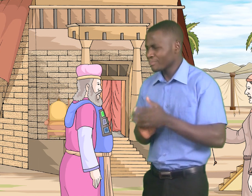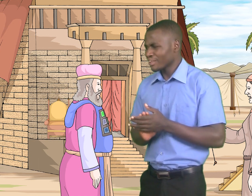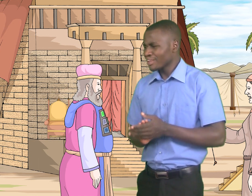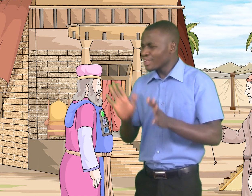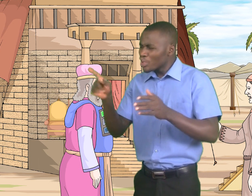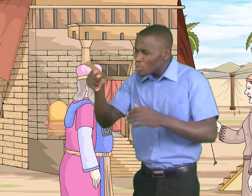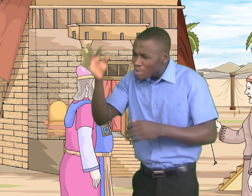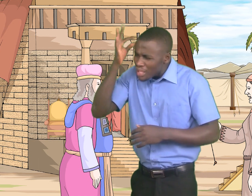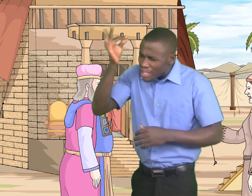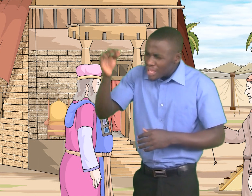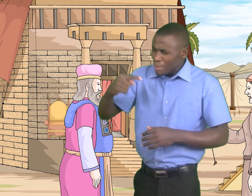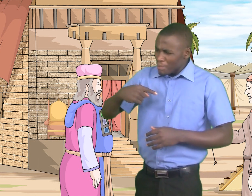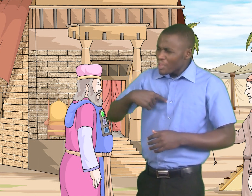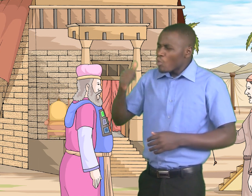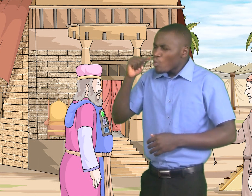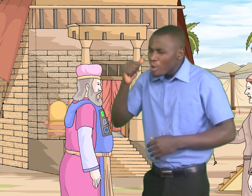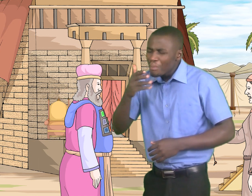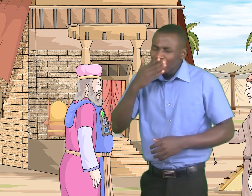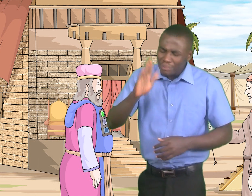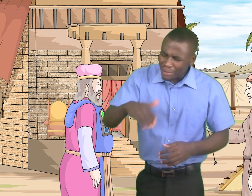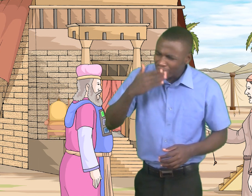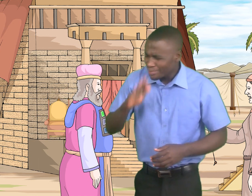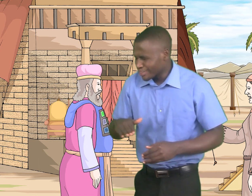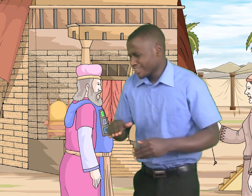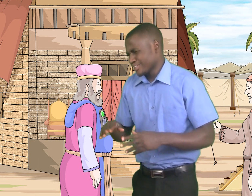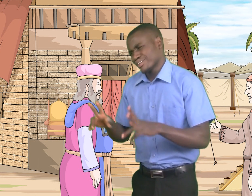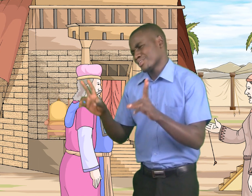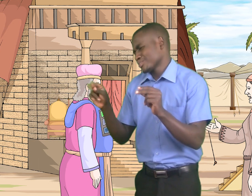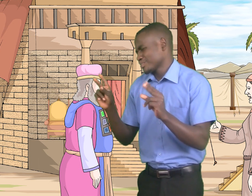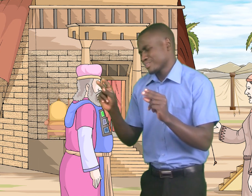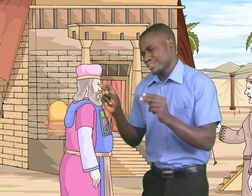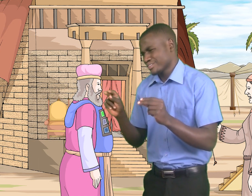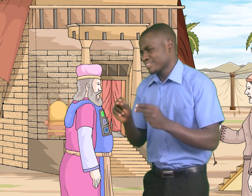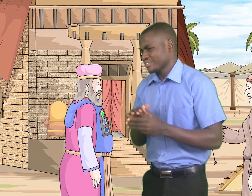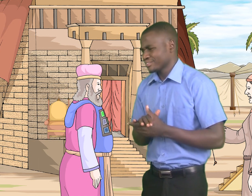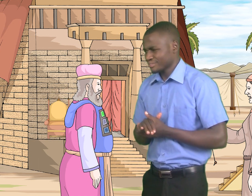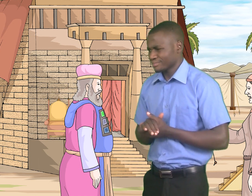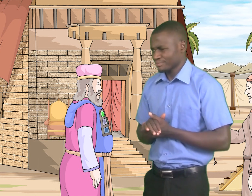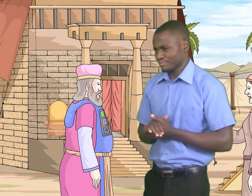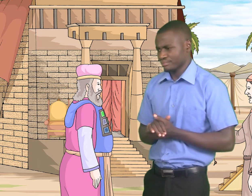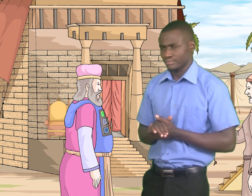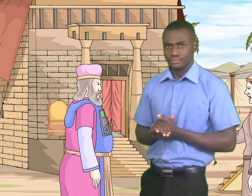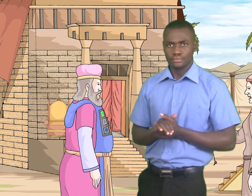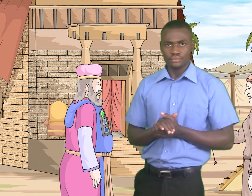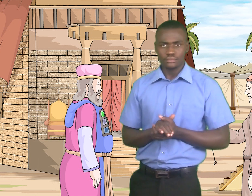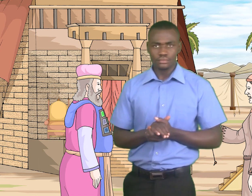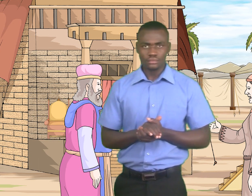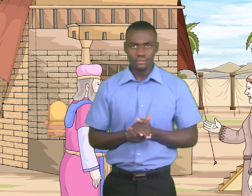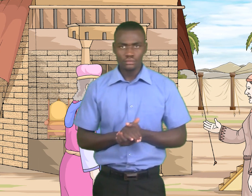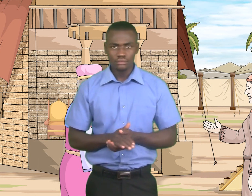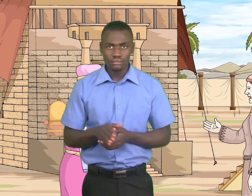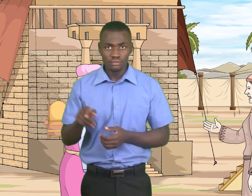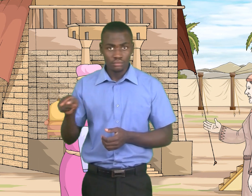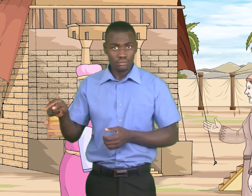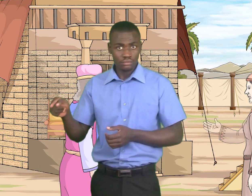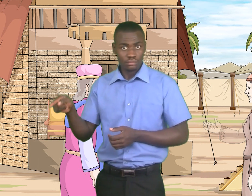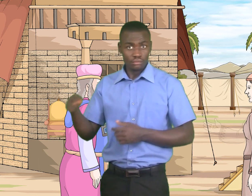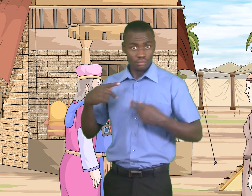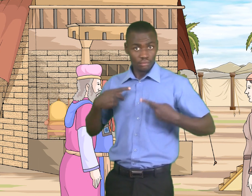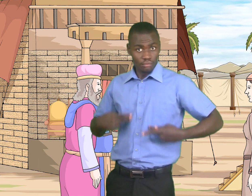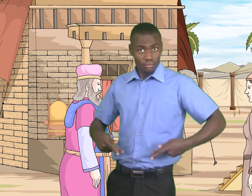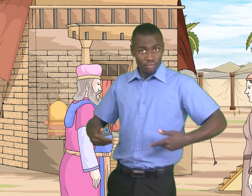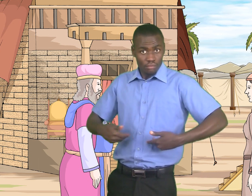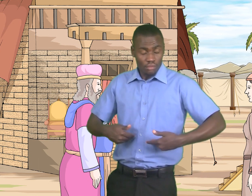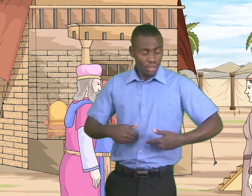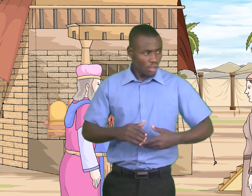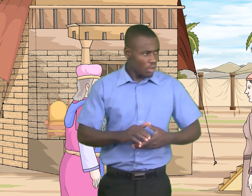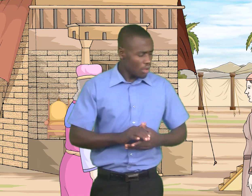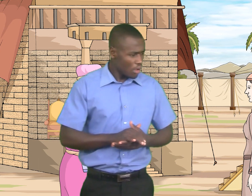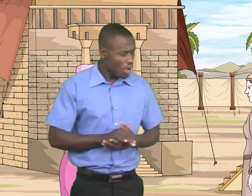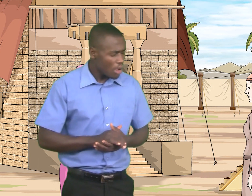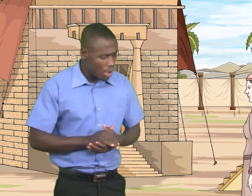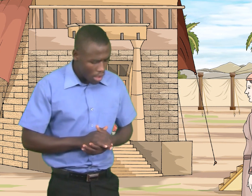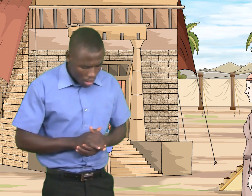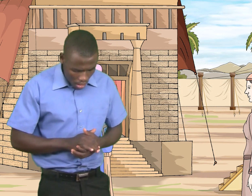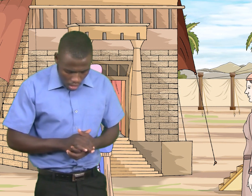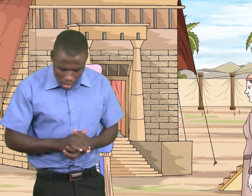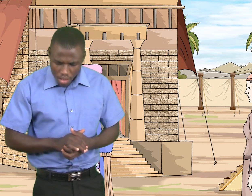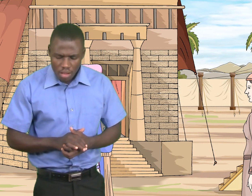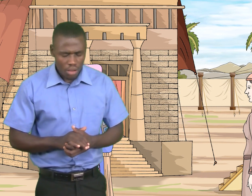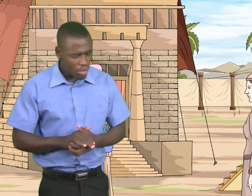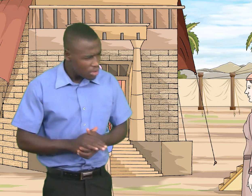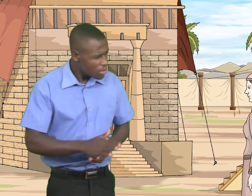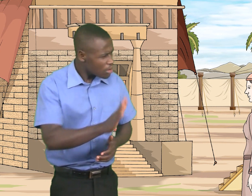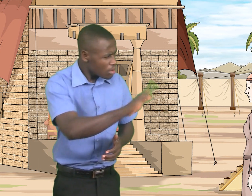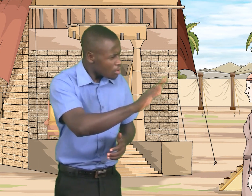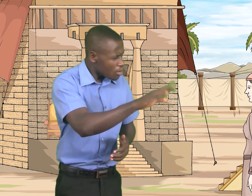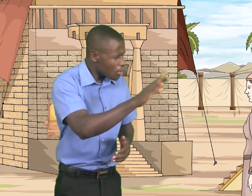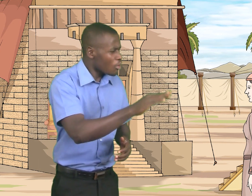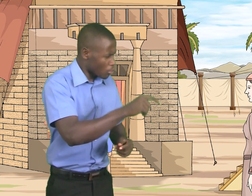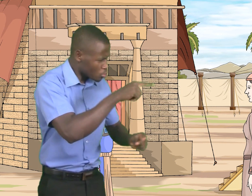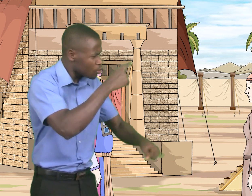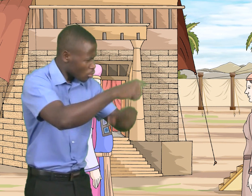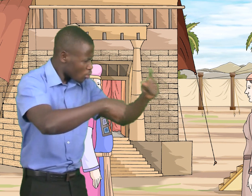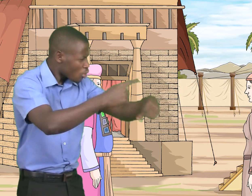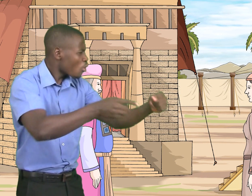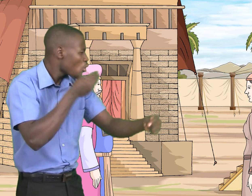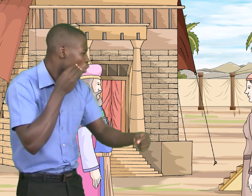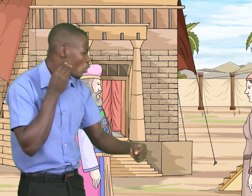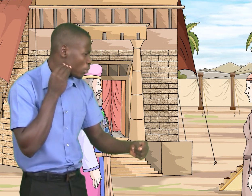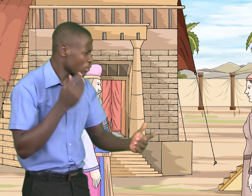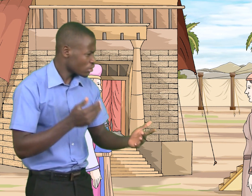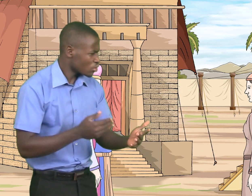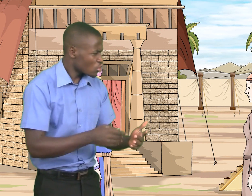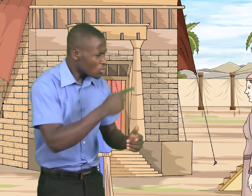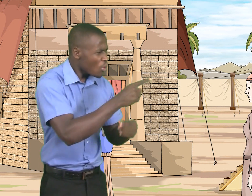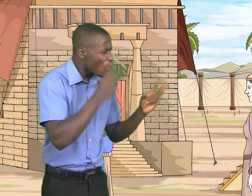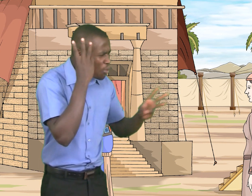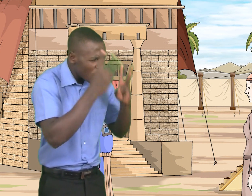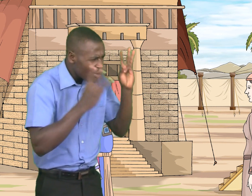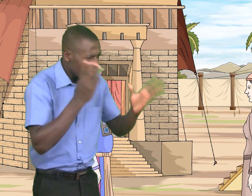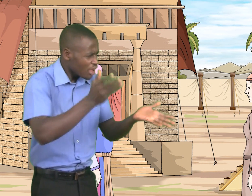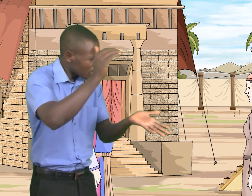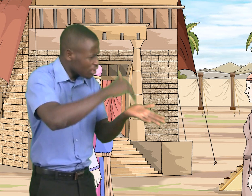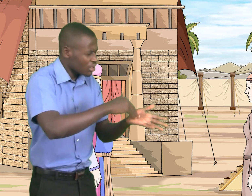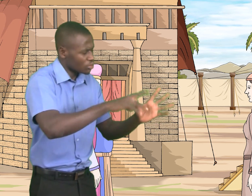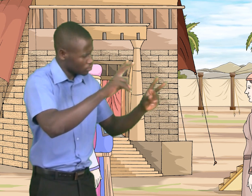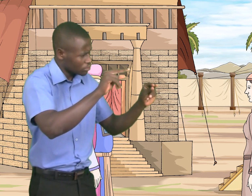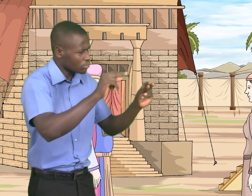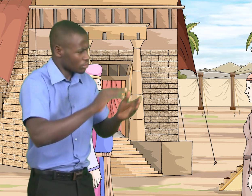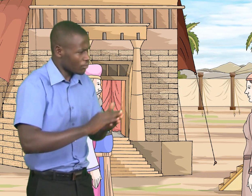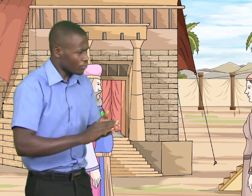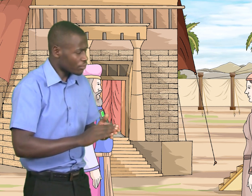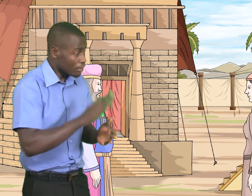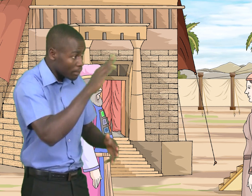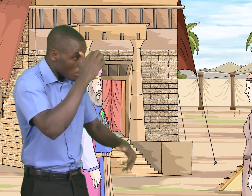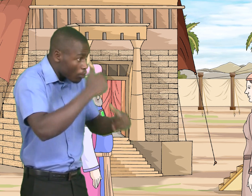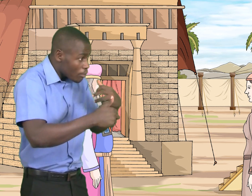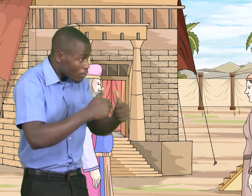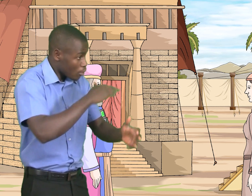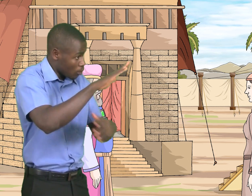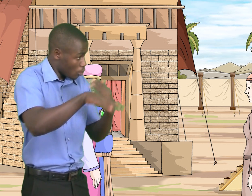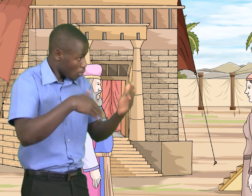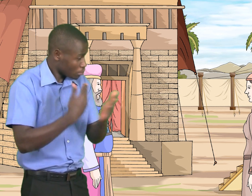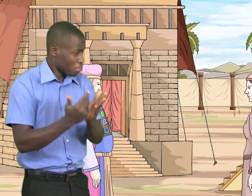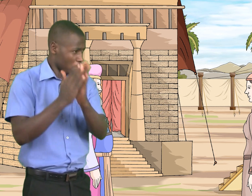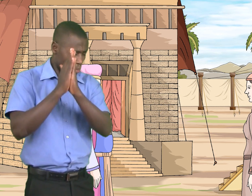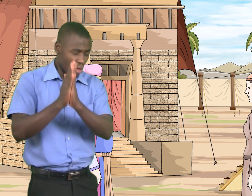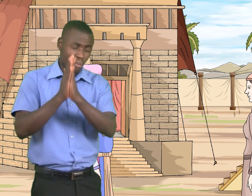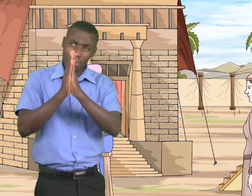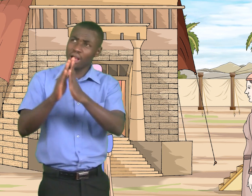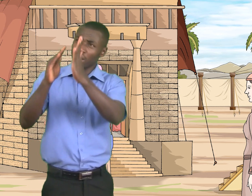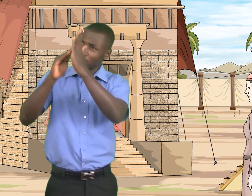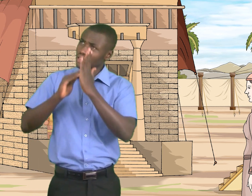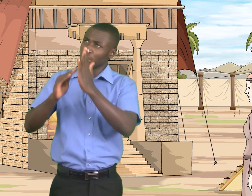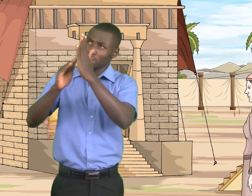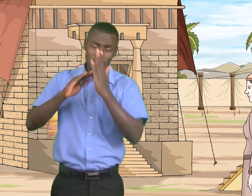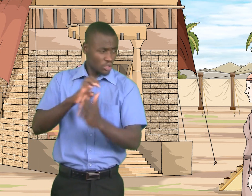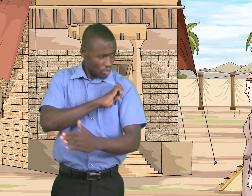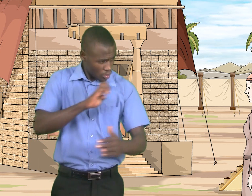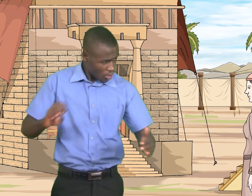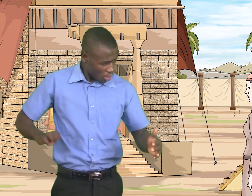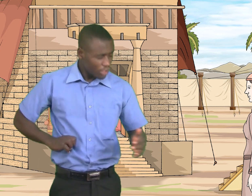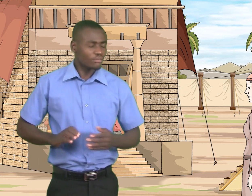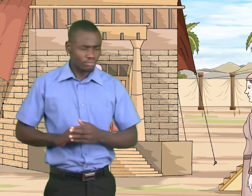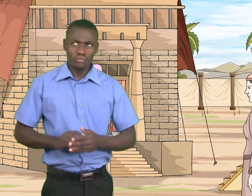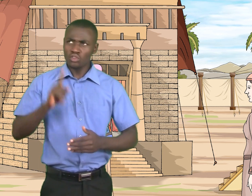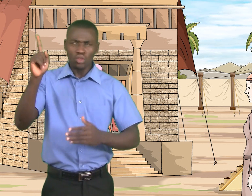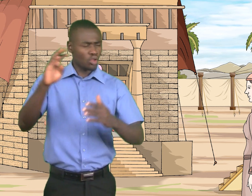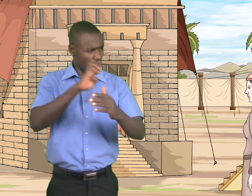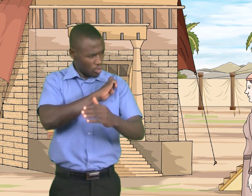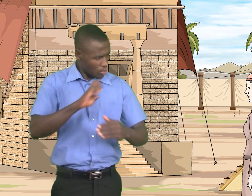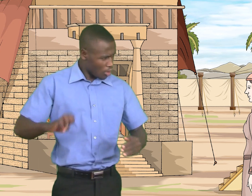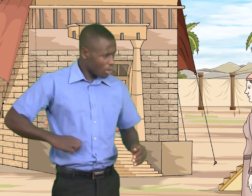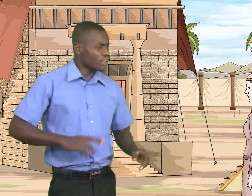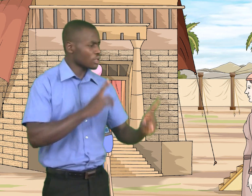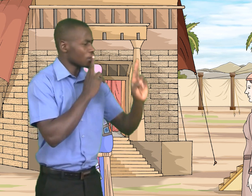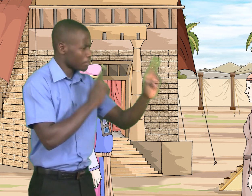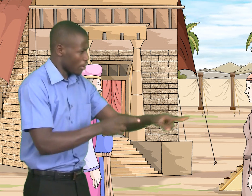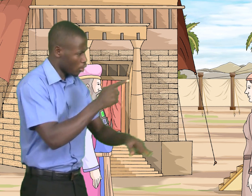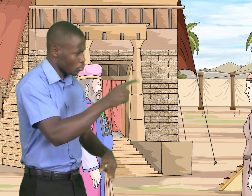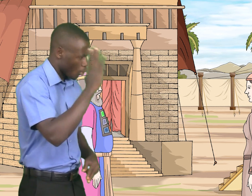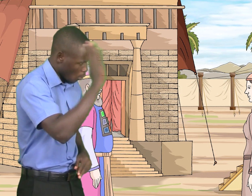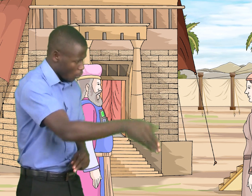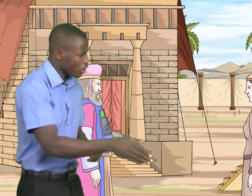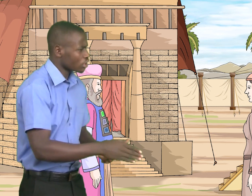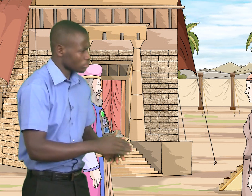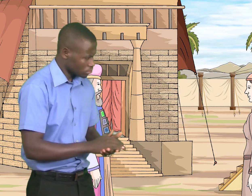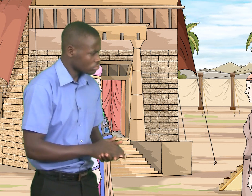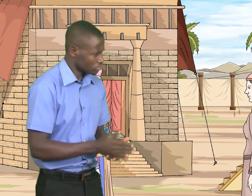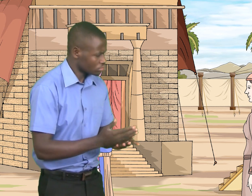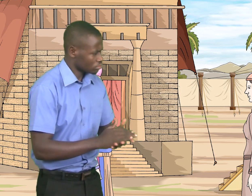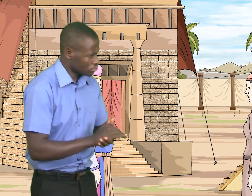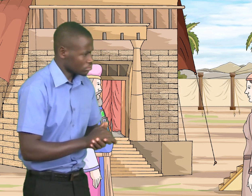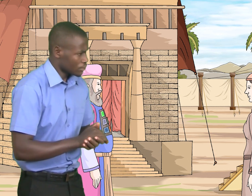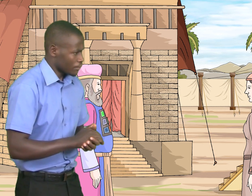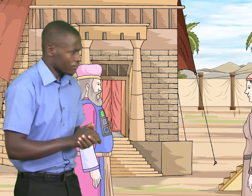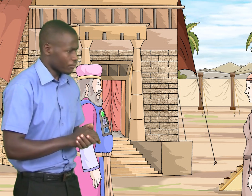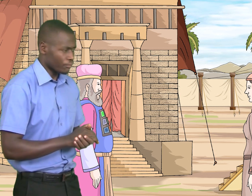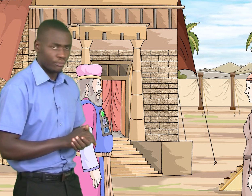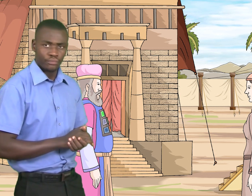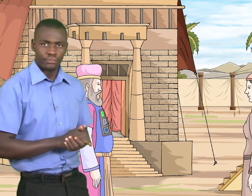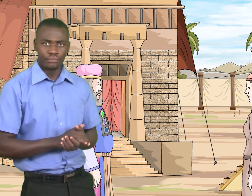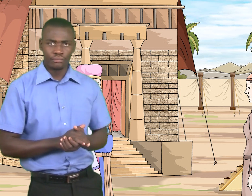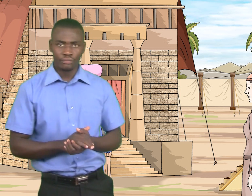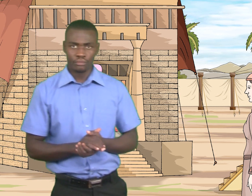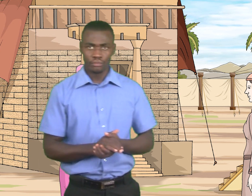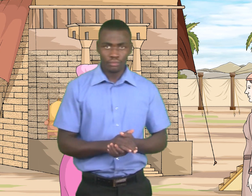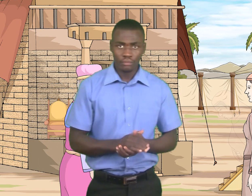Do not take your servant for a wicked woman; for all this time I have been praying out of the depth of my anguish and grief.”